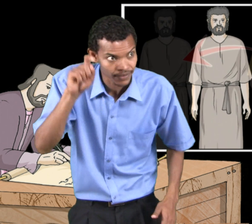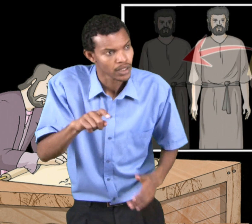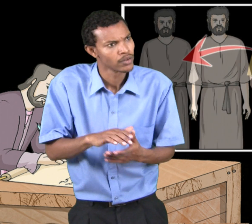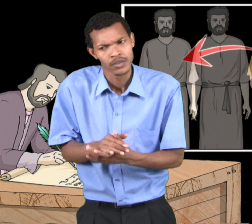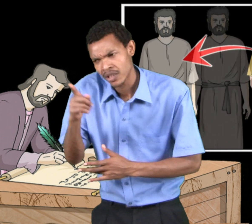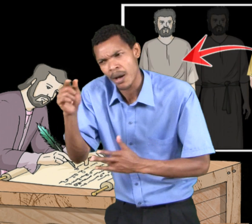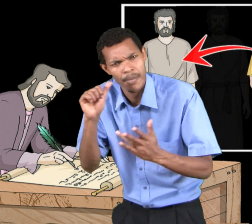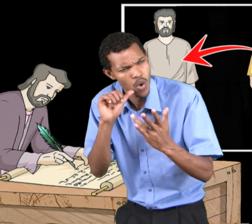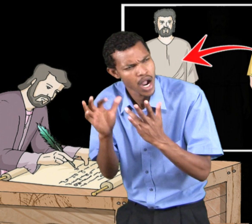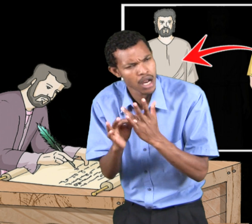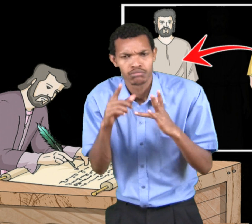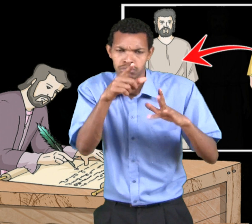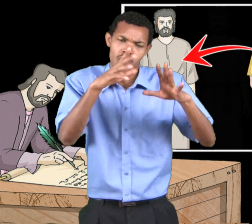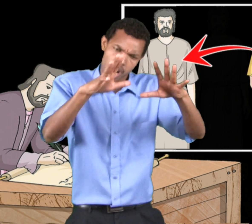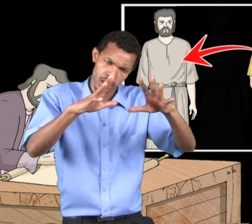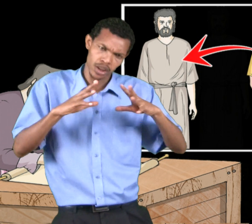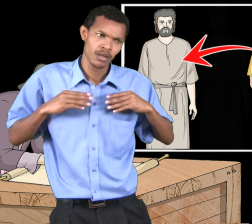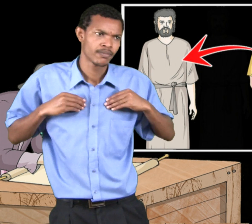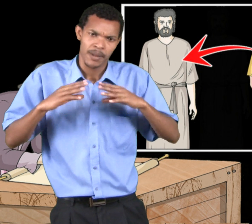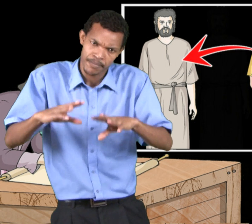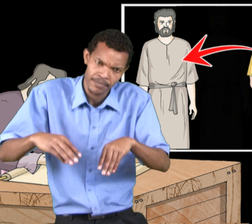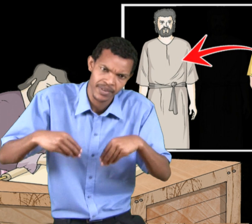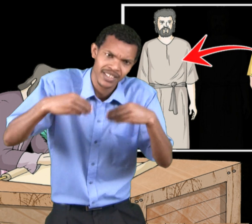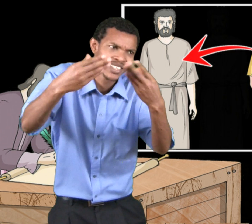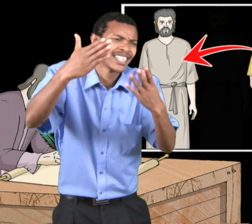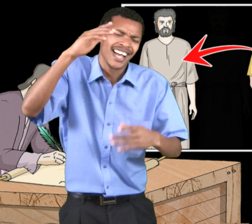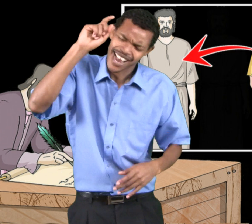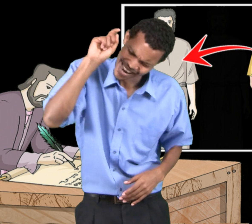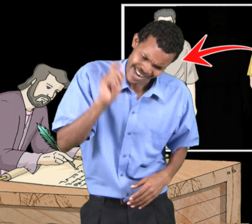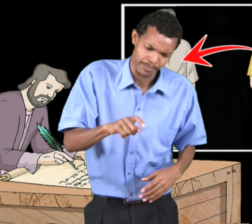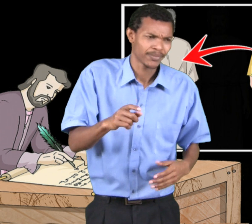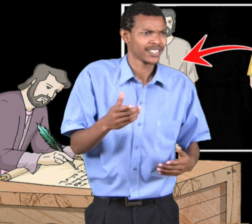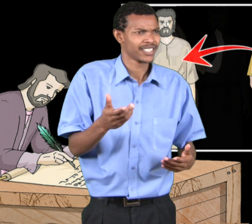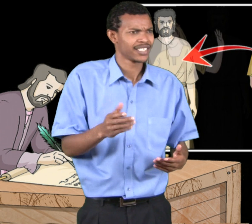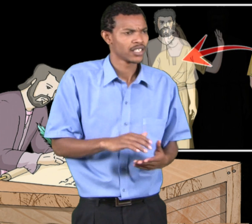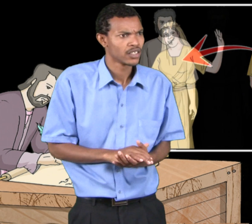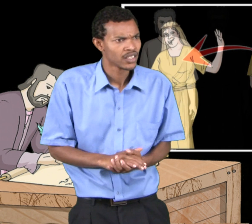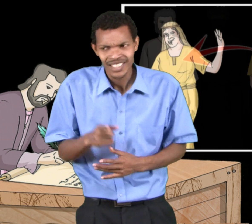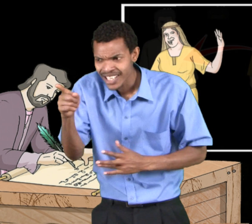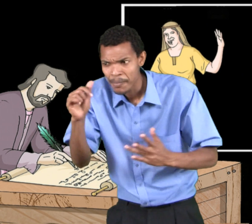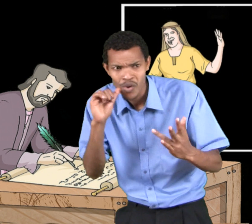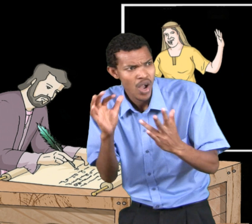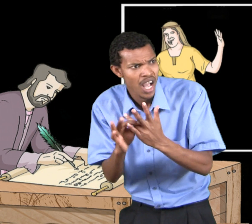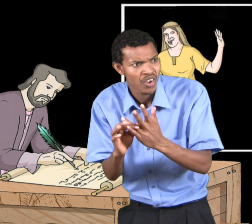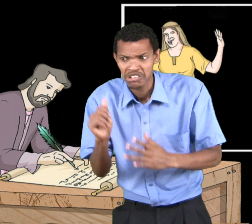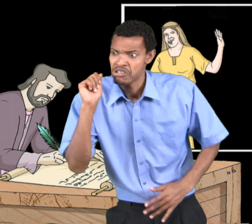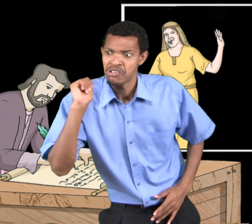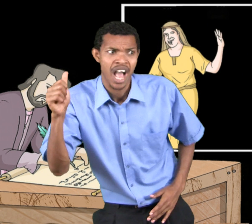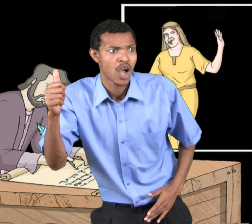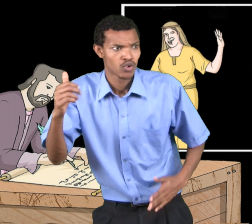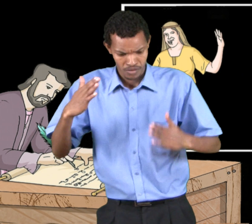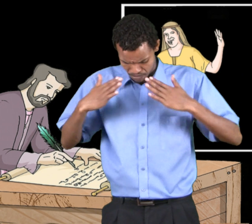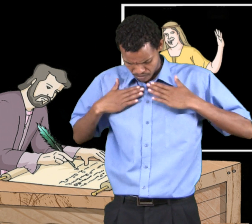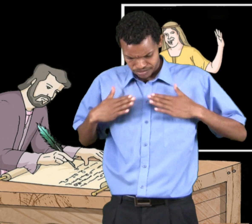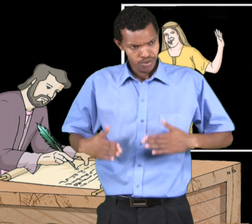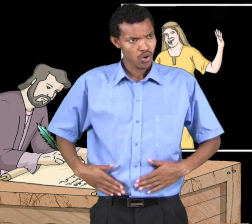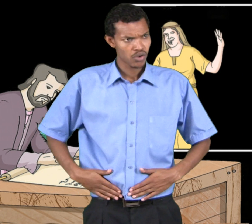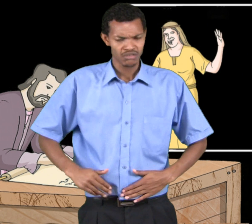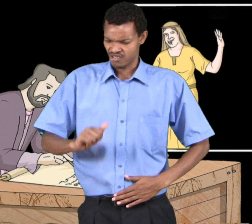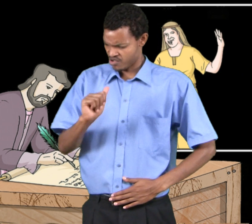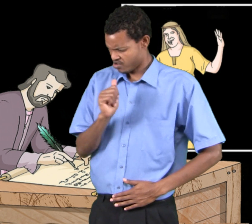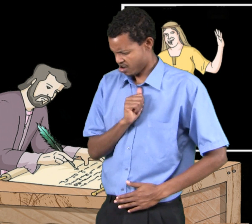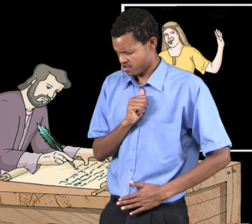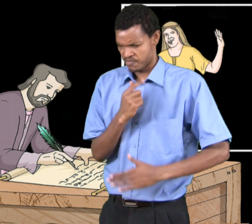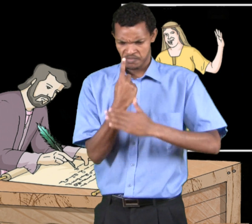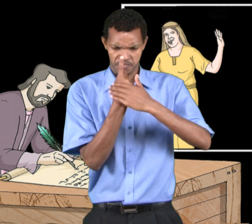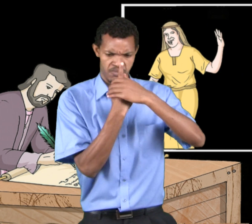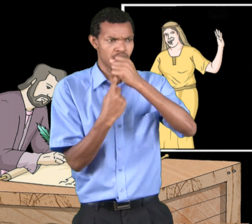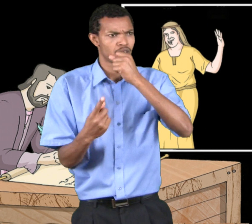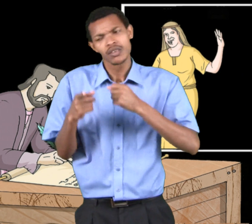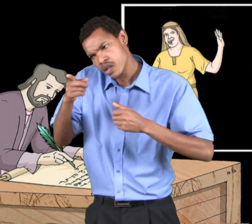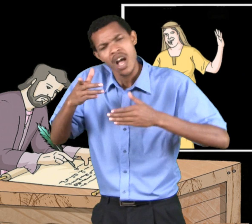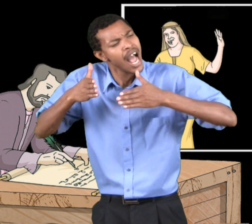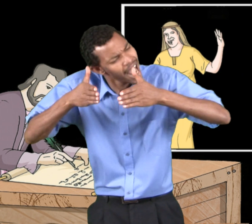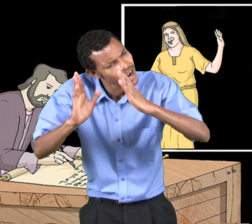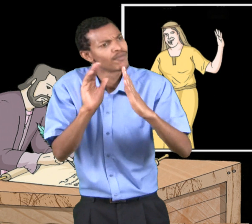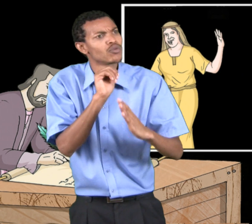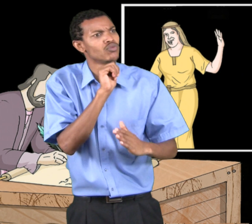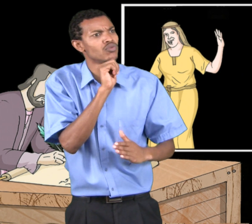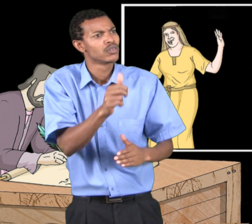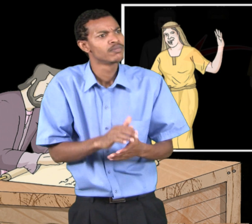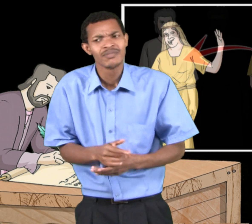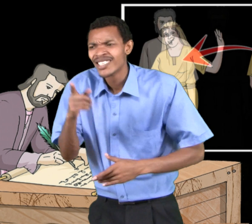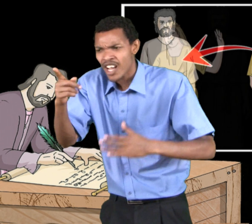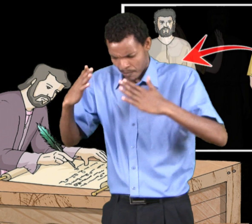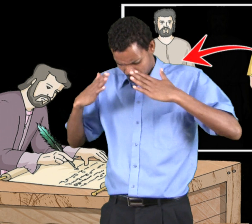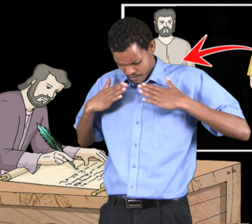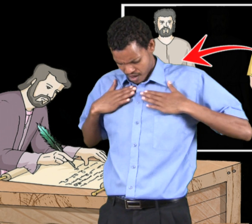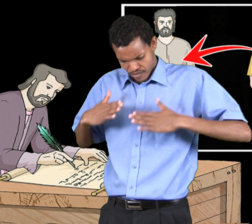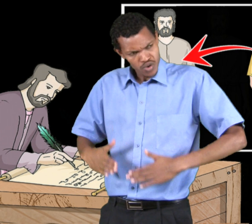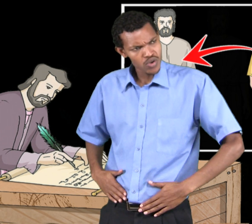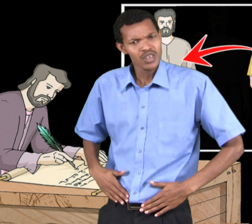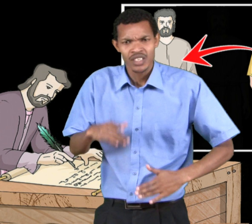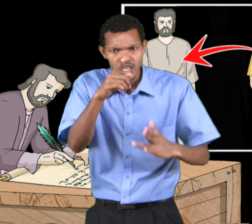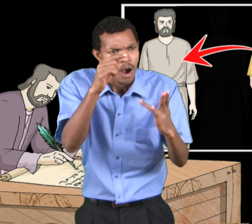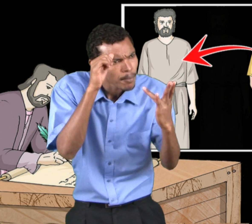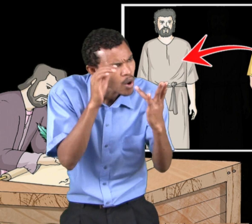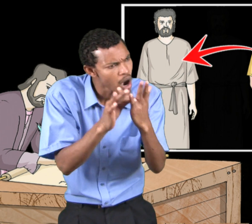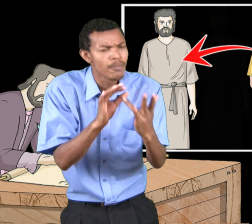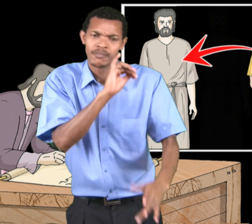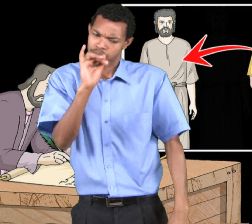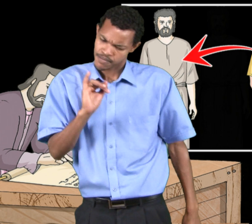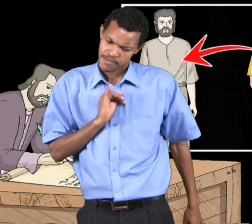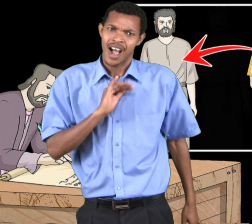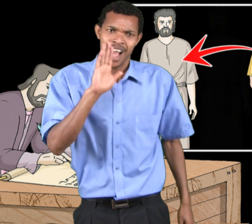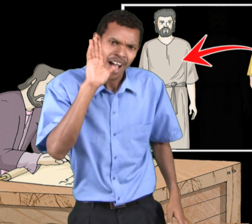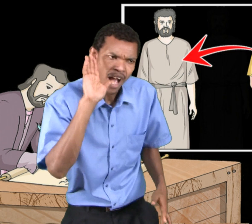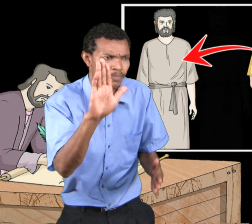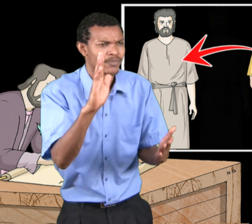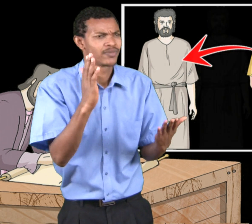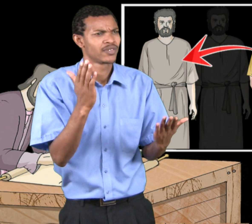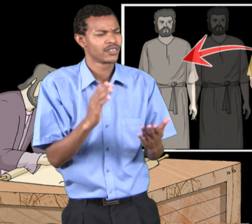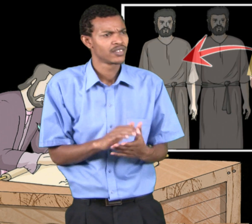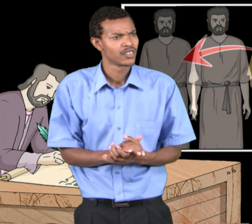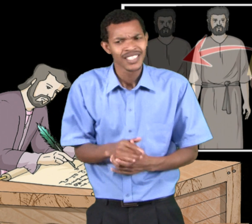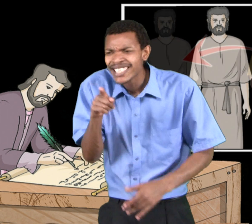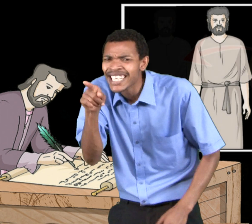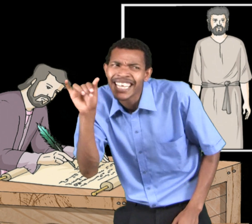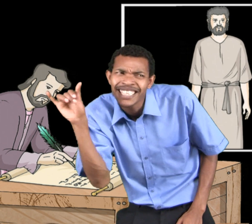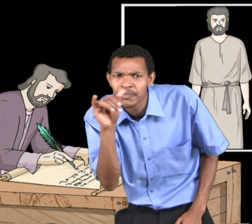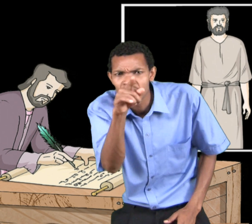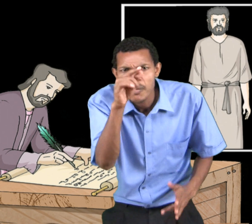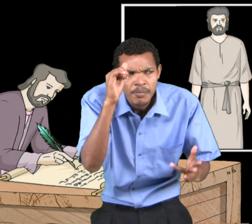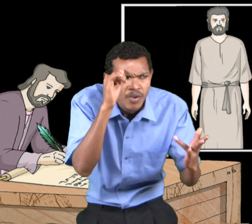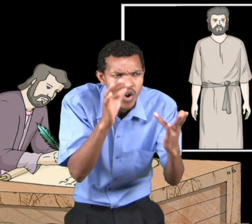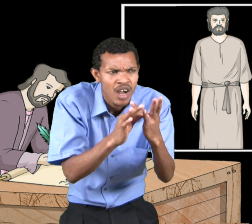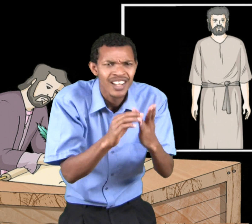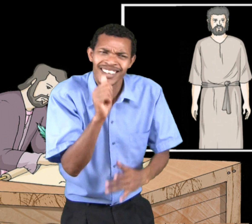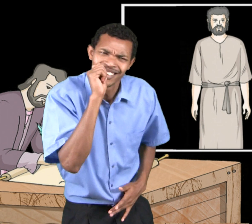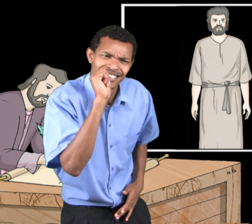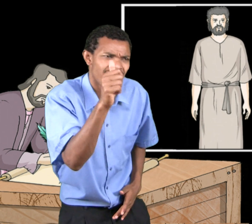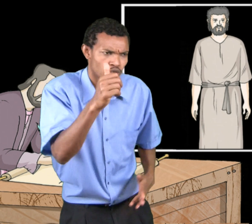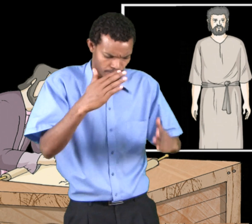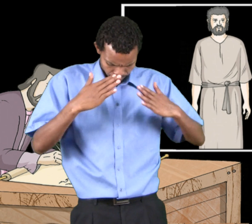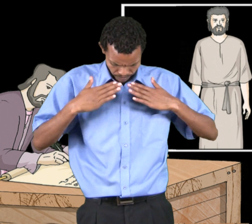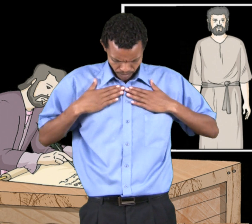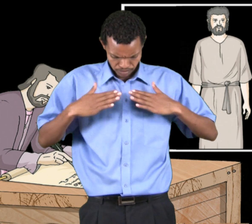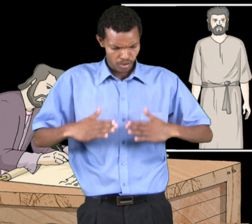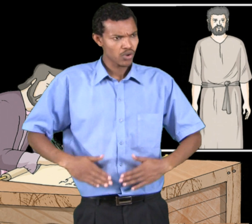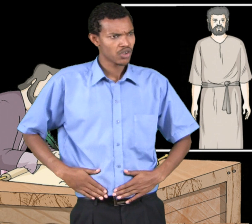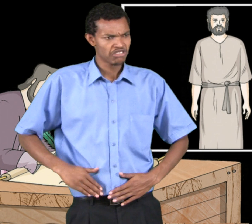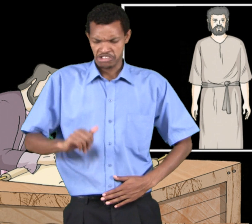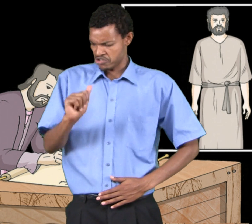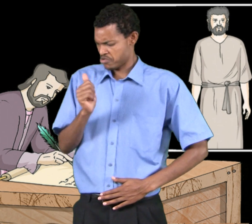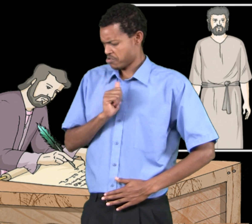The wife does not have authority over her own body, but the husband.